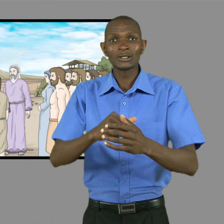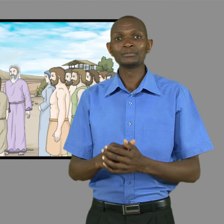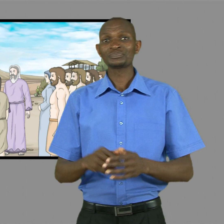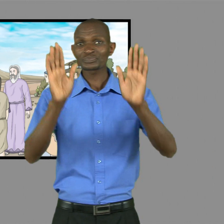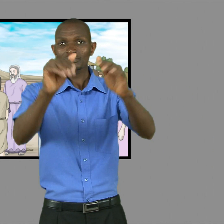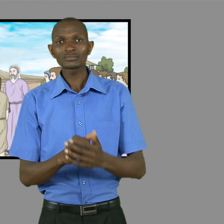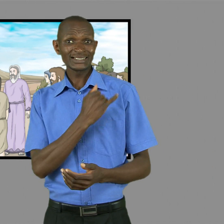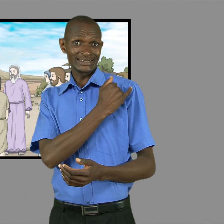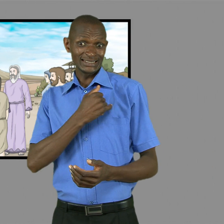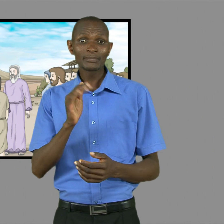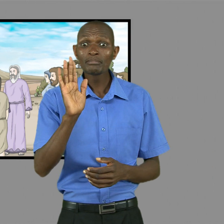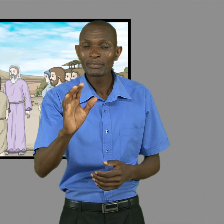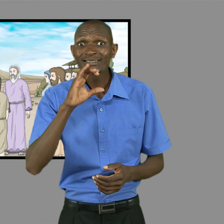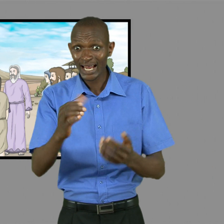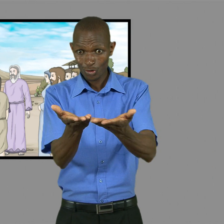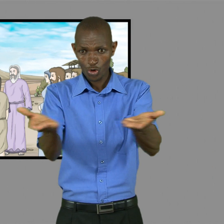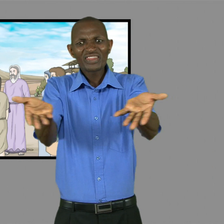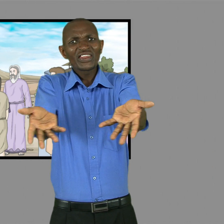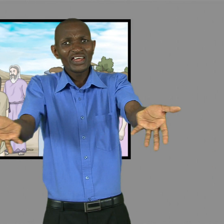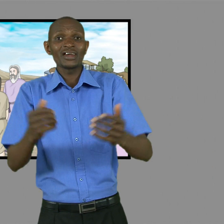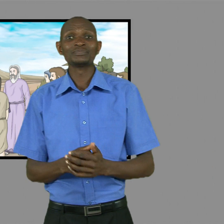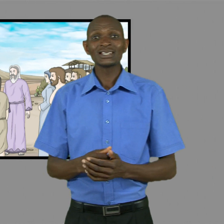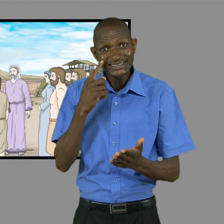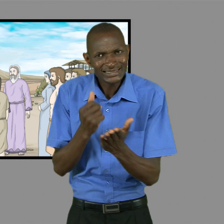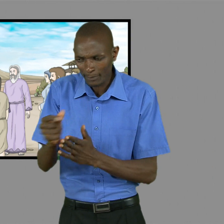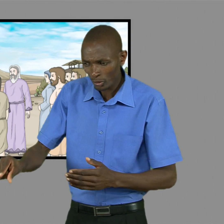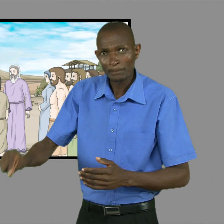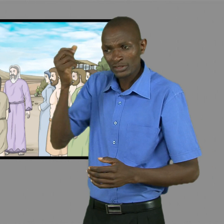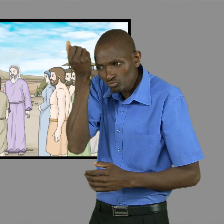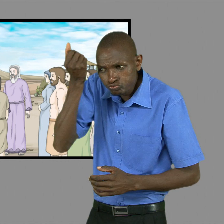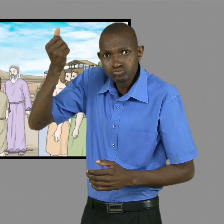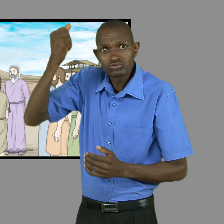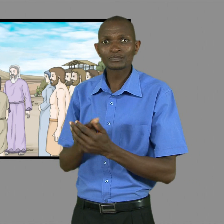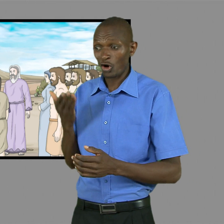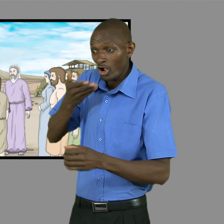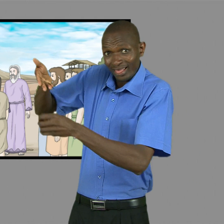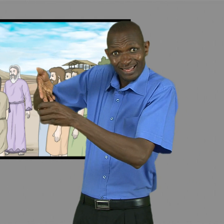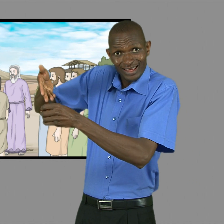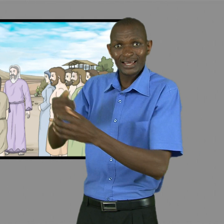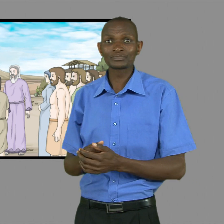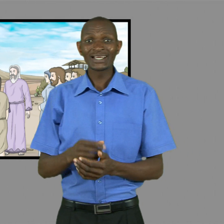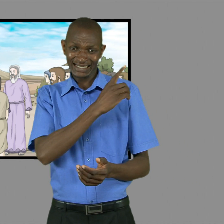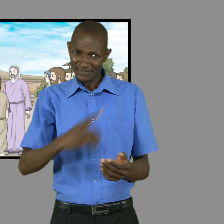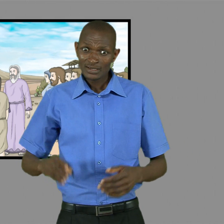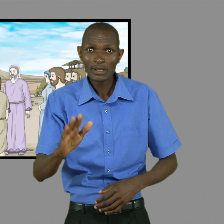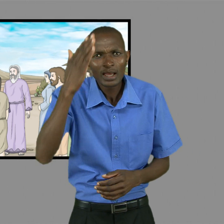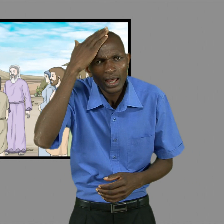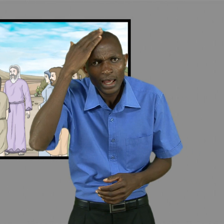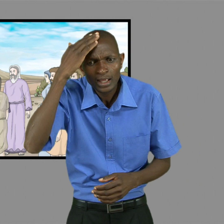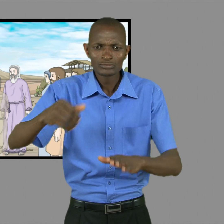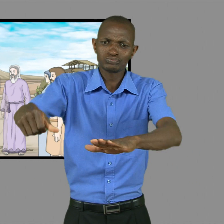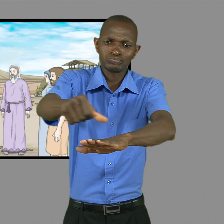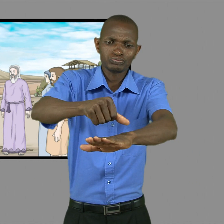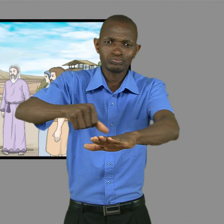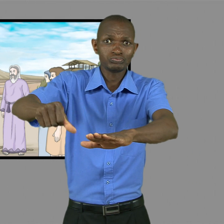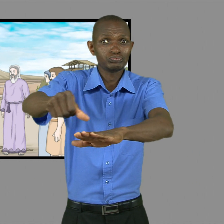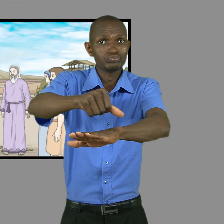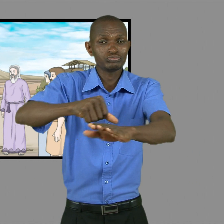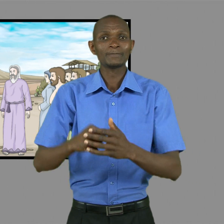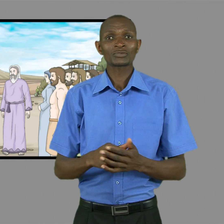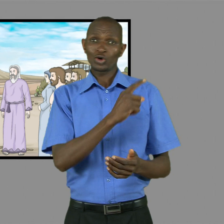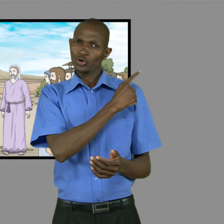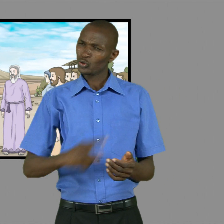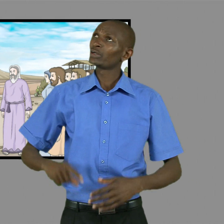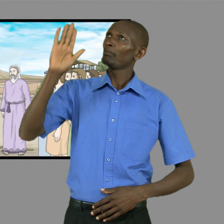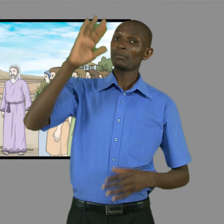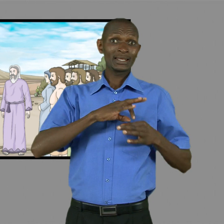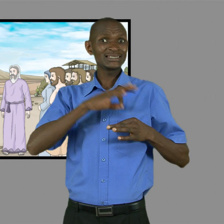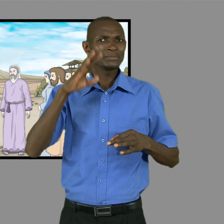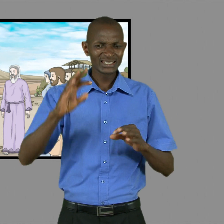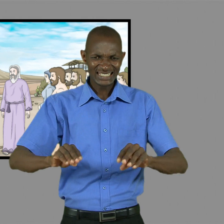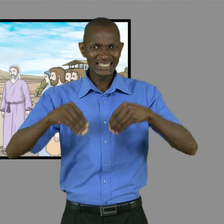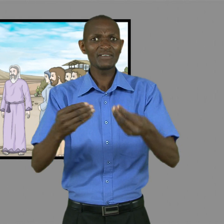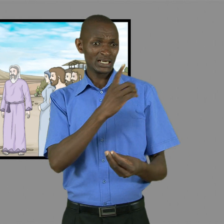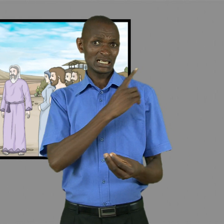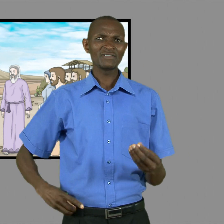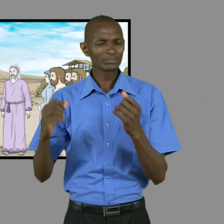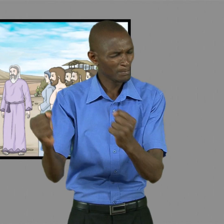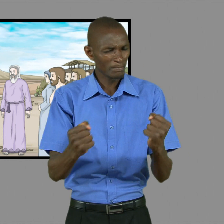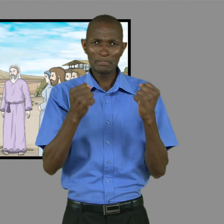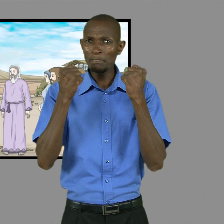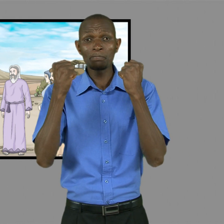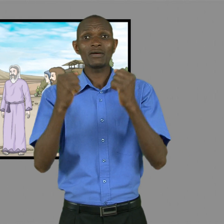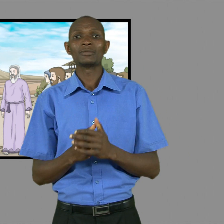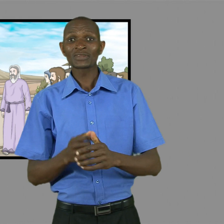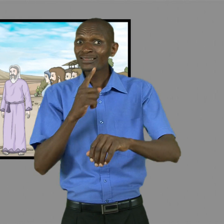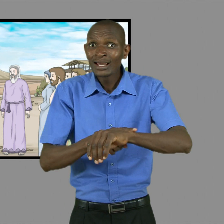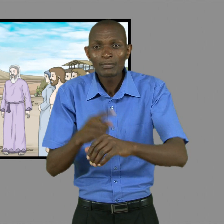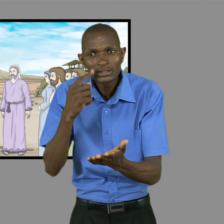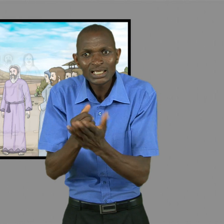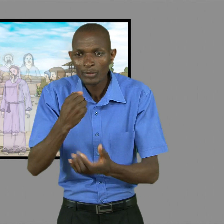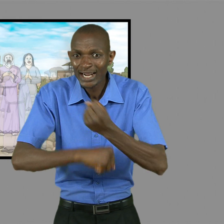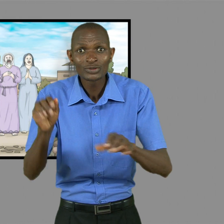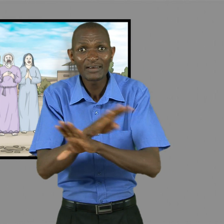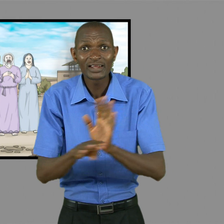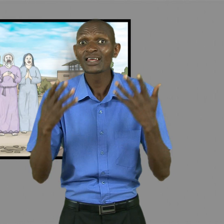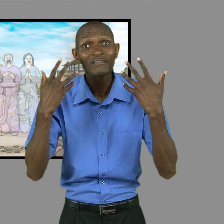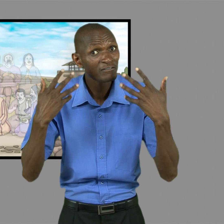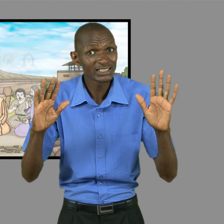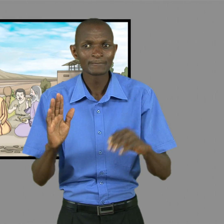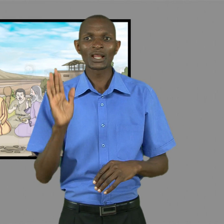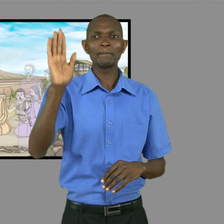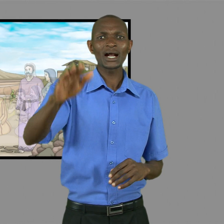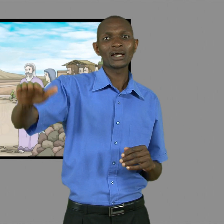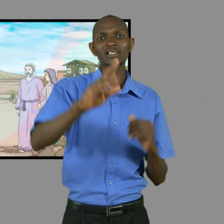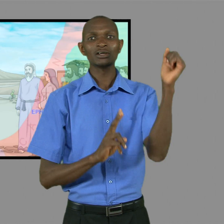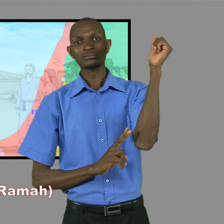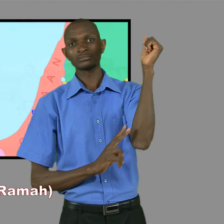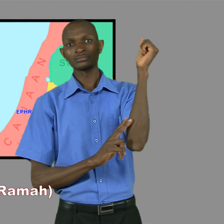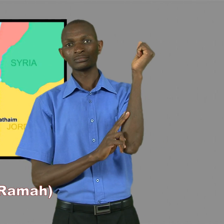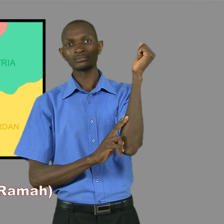So Samuel took the horn of oil and anointed him in the presence of his brothers, and the Spirit of the LORD rushed upon David from that day forward.